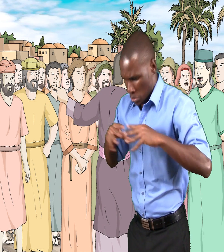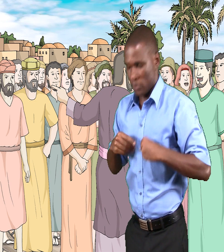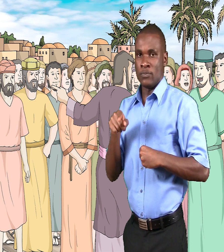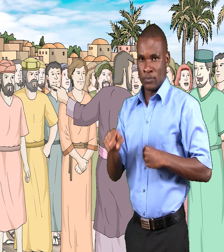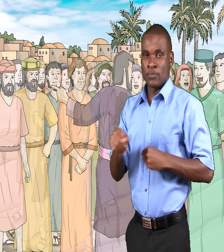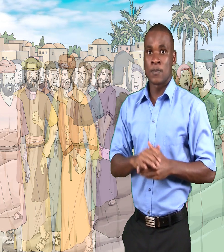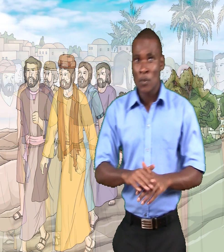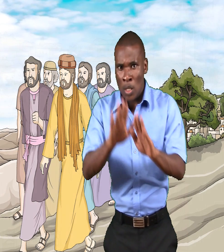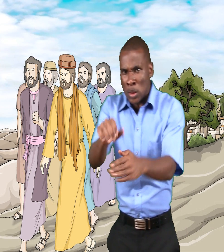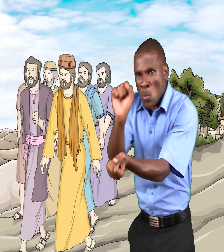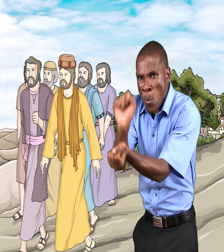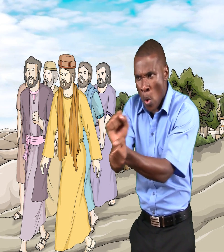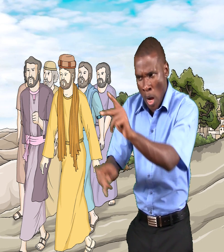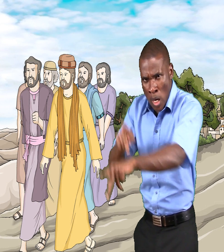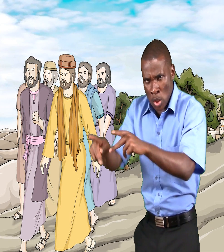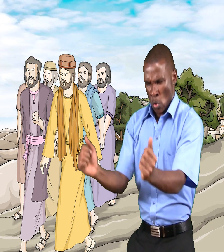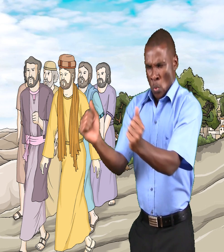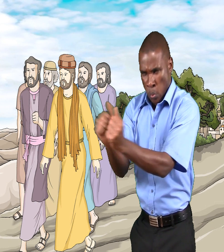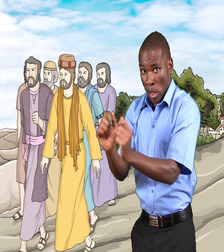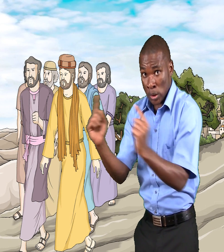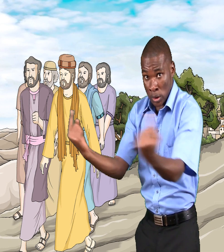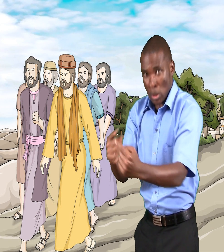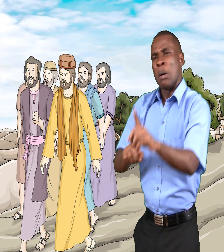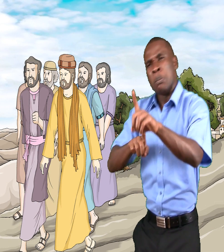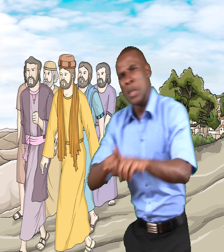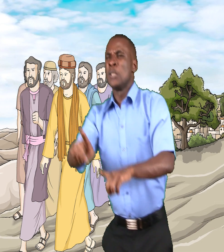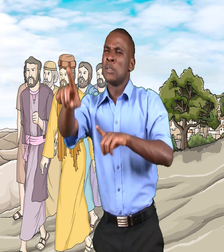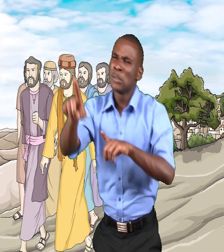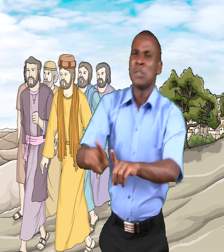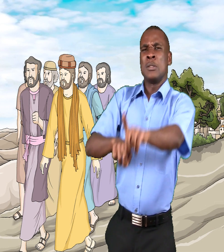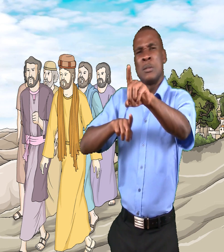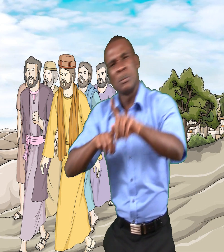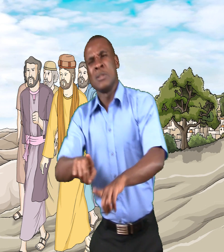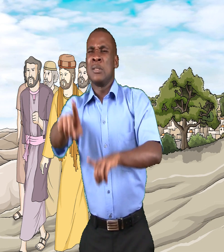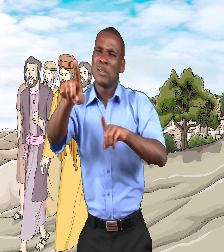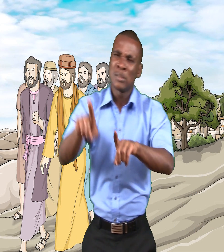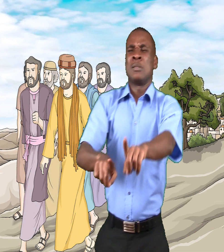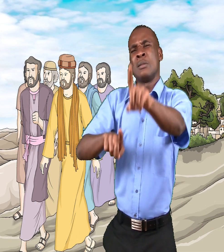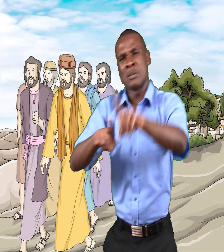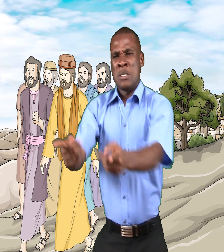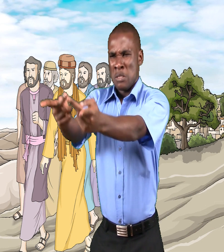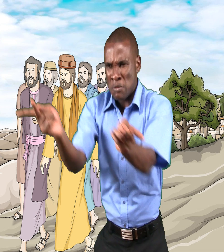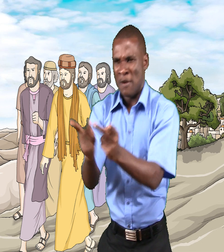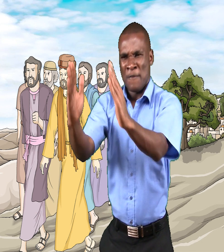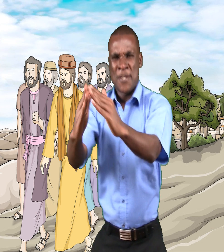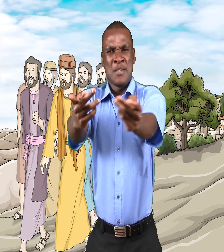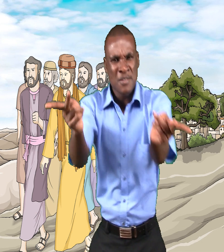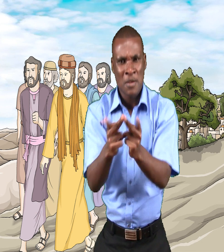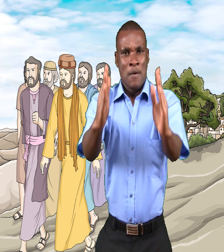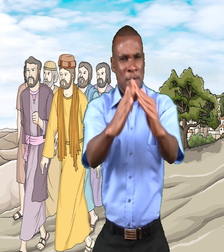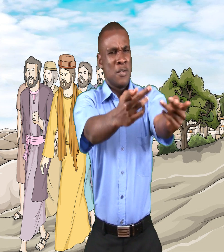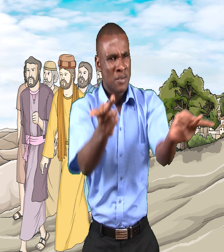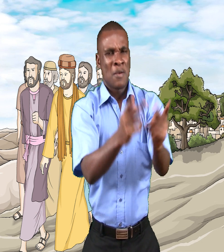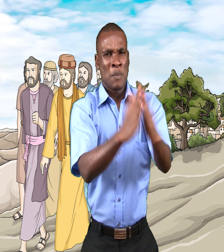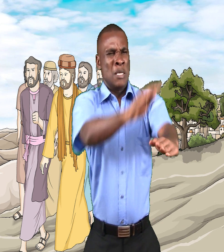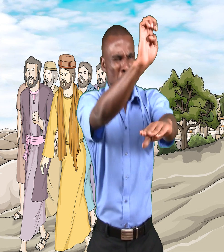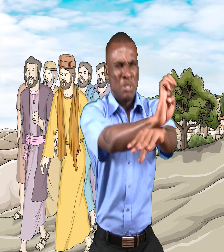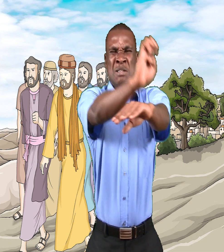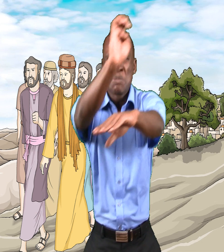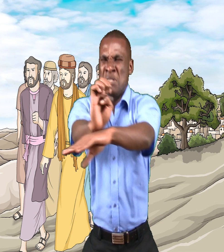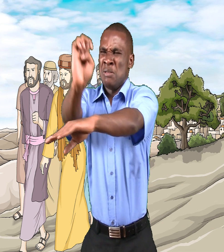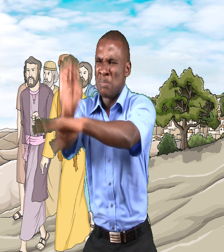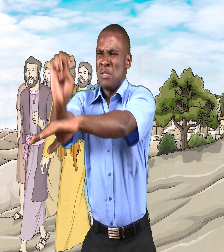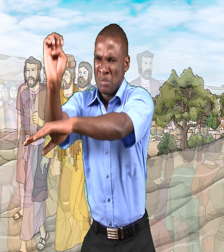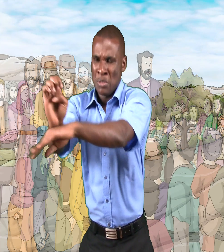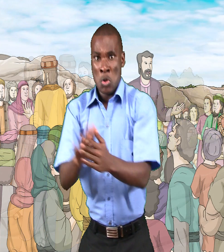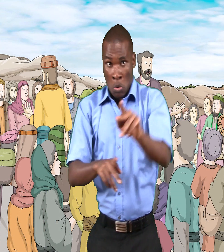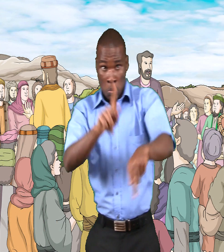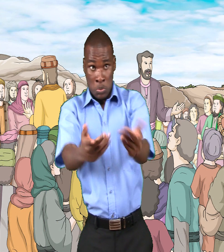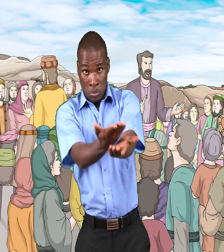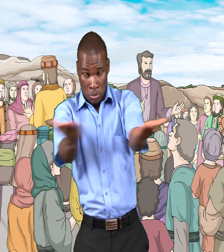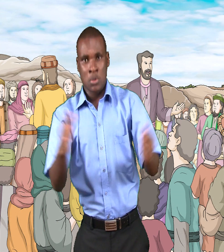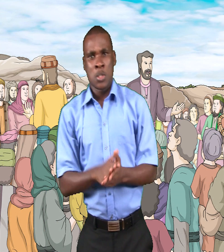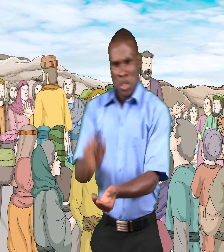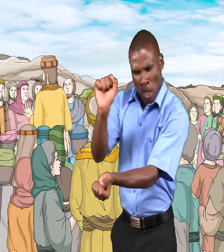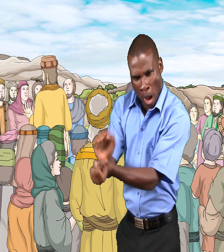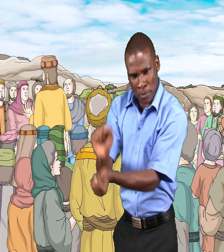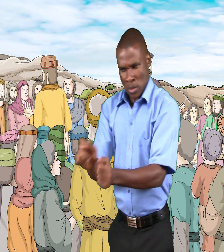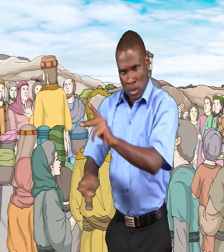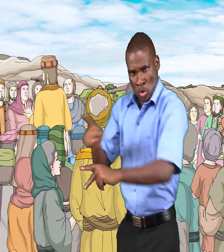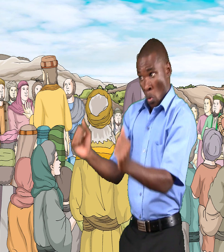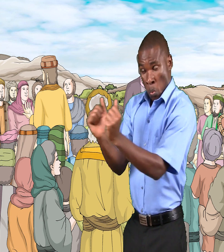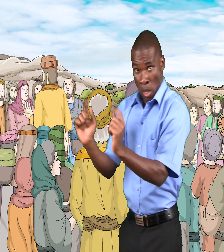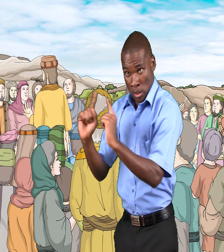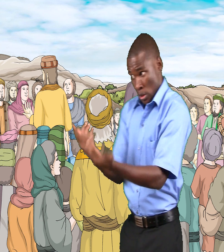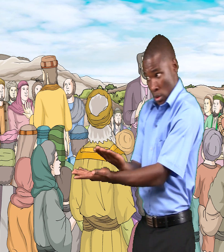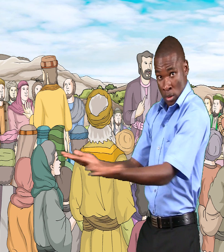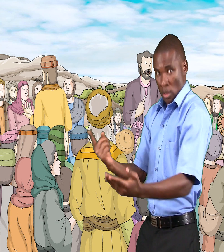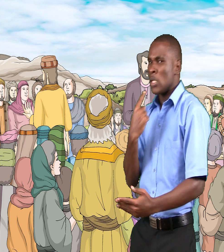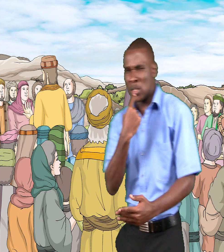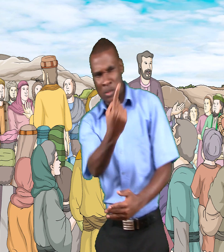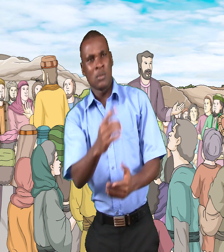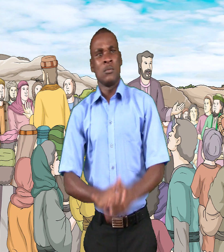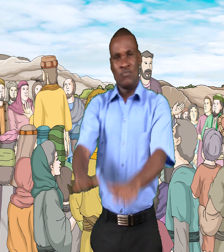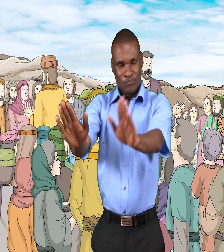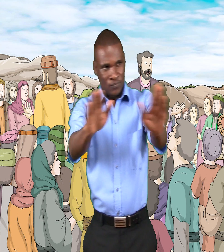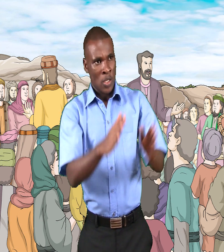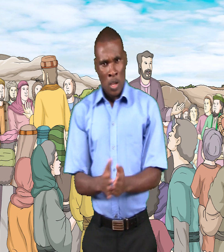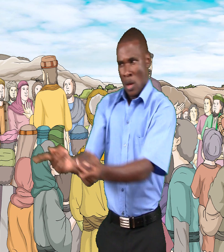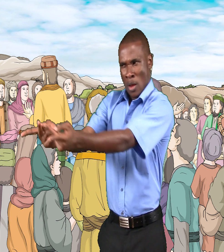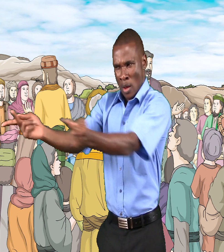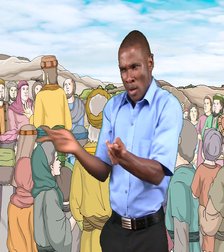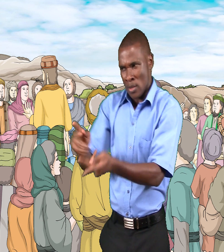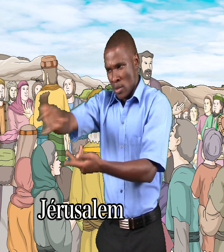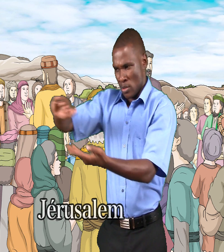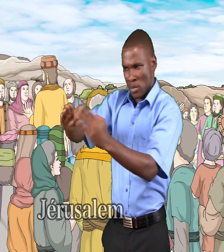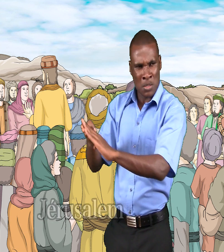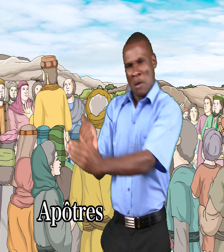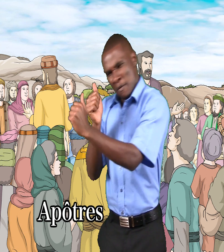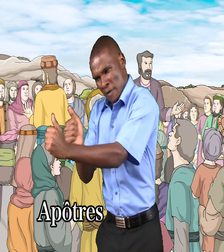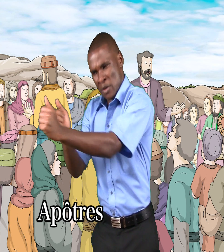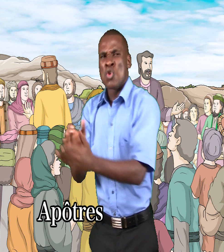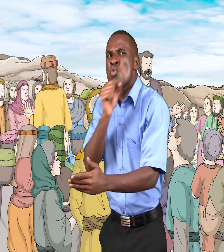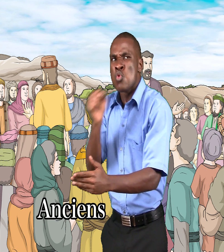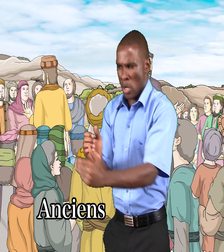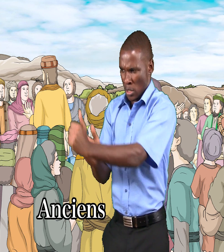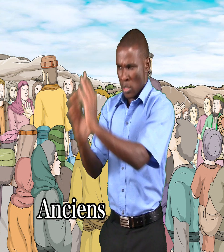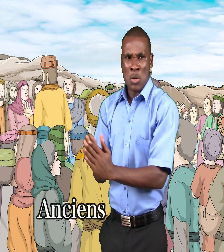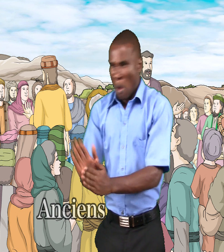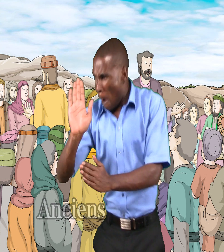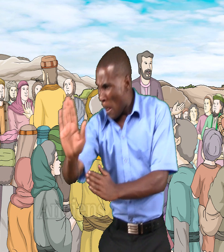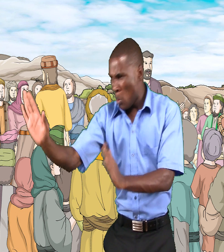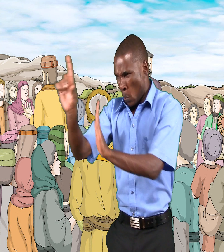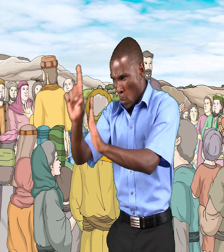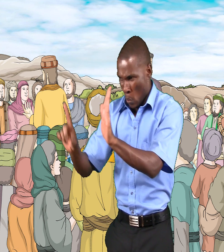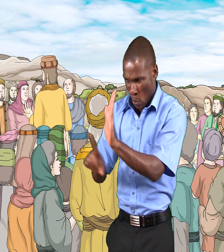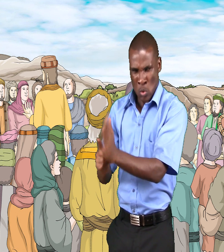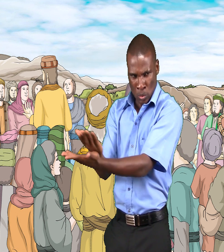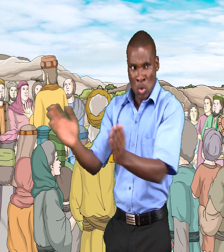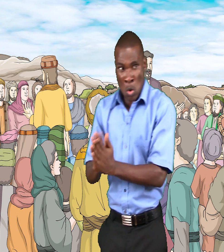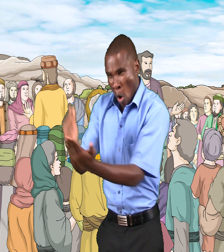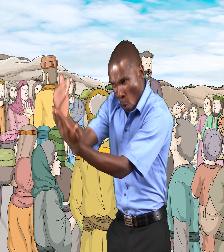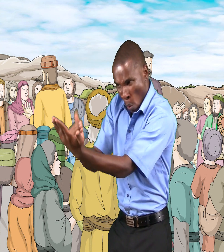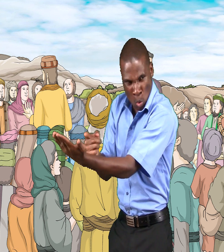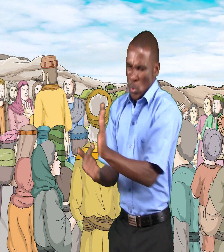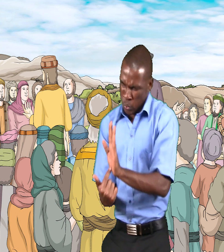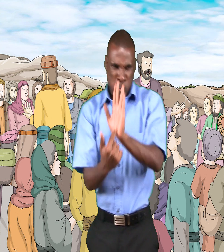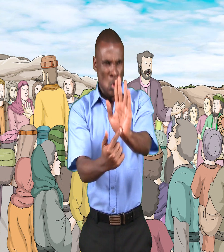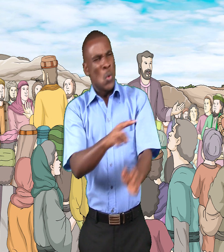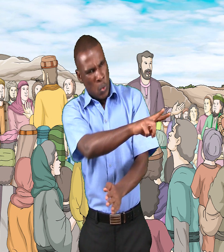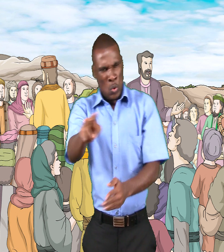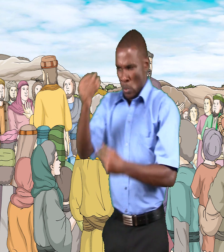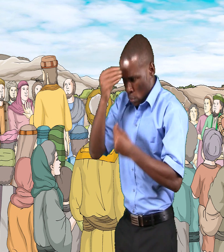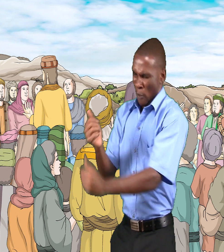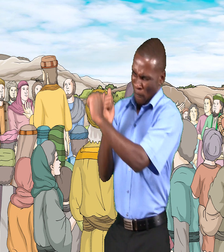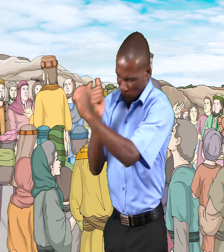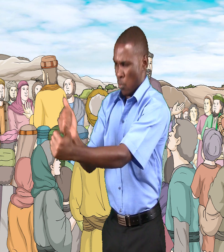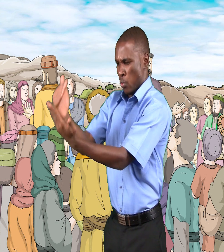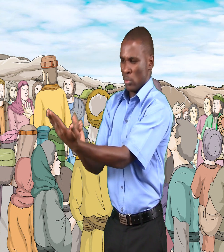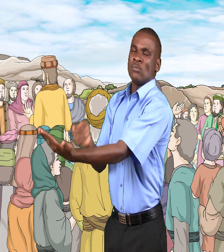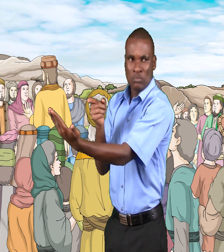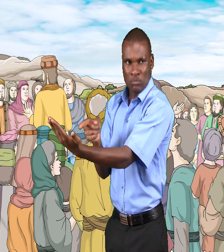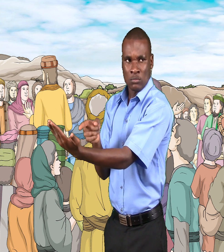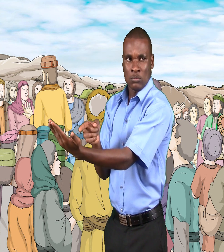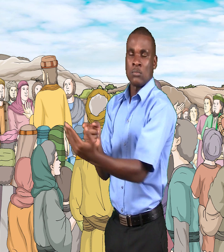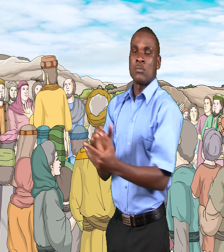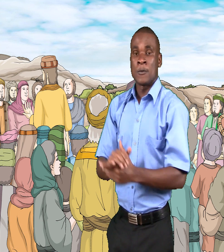As they went from town to town, they delivered the decisions handed down by the apostles and elders in Jerusalem for the people to obey.